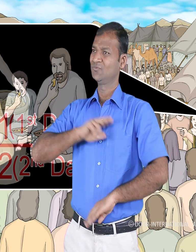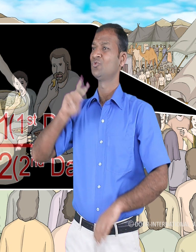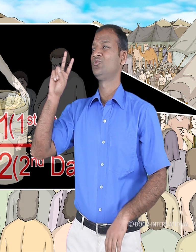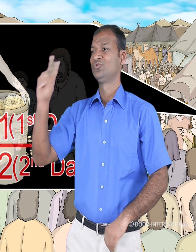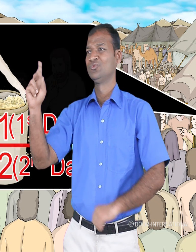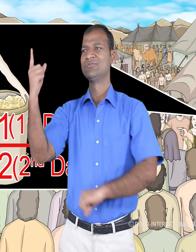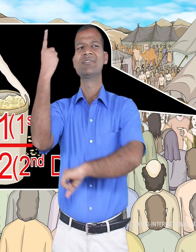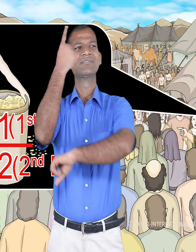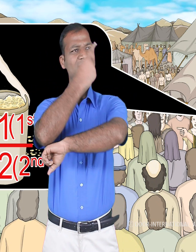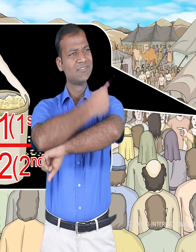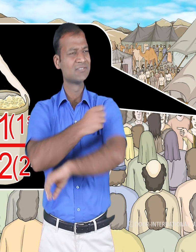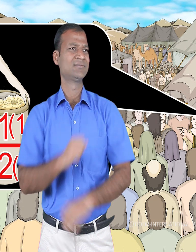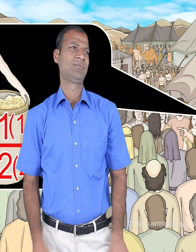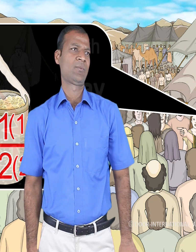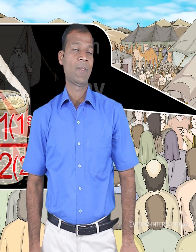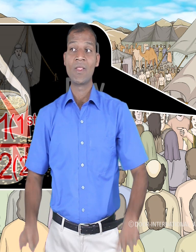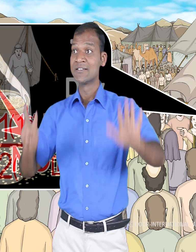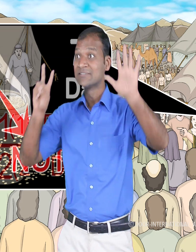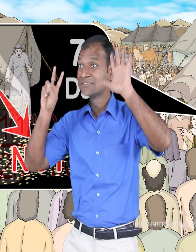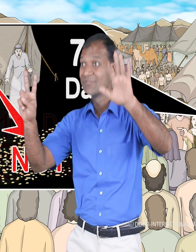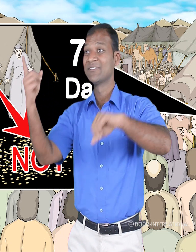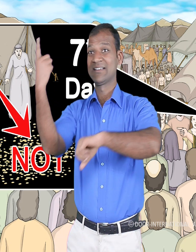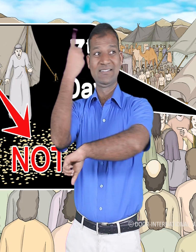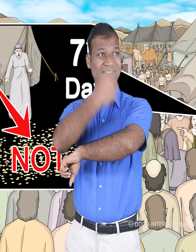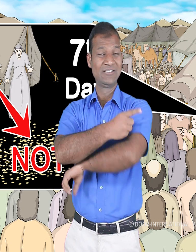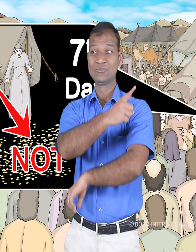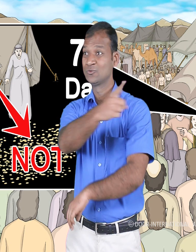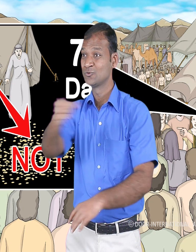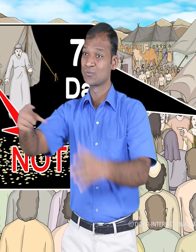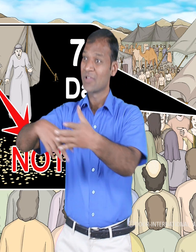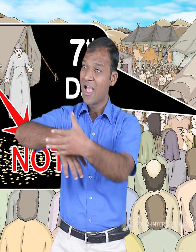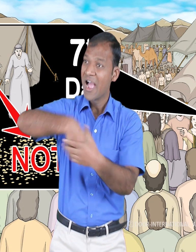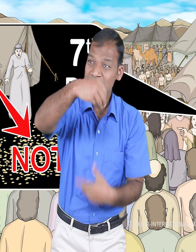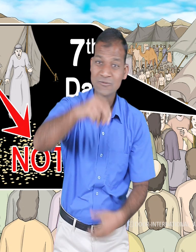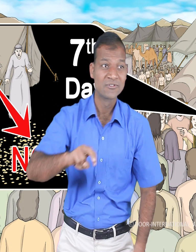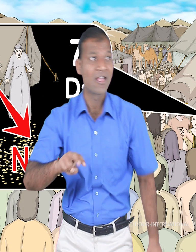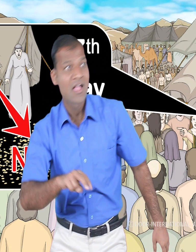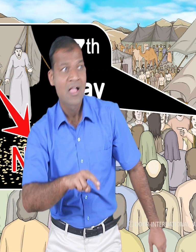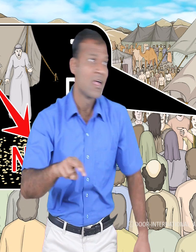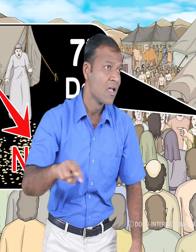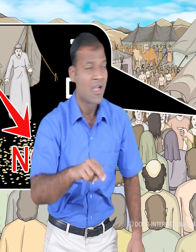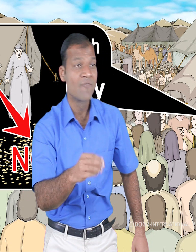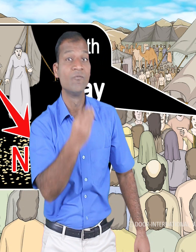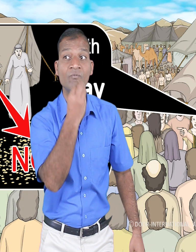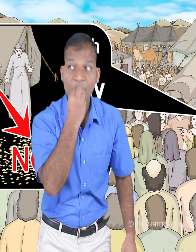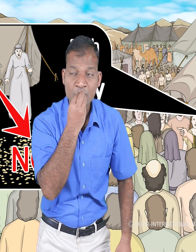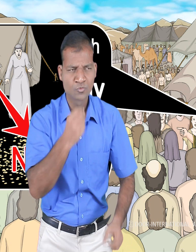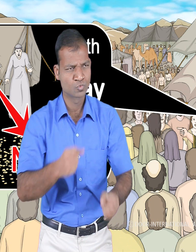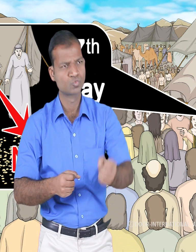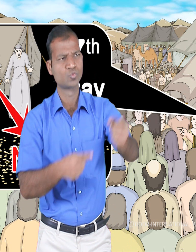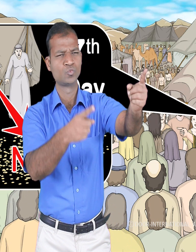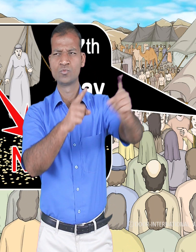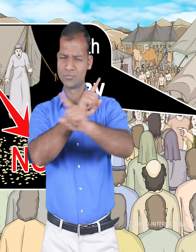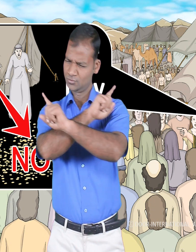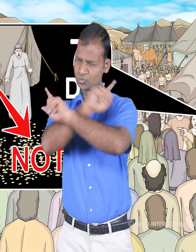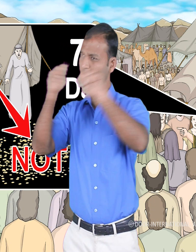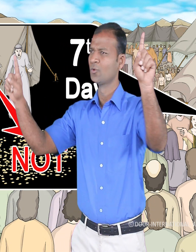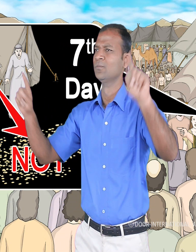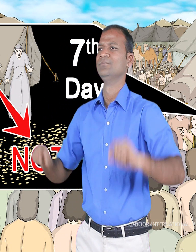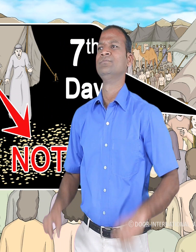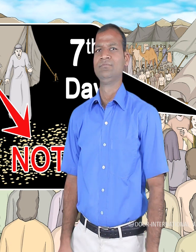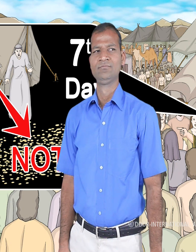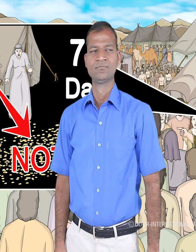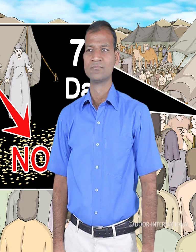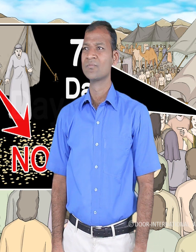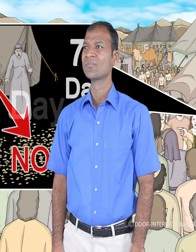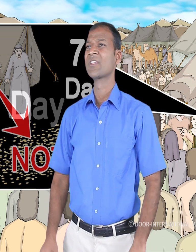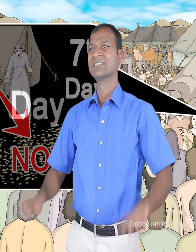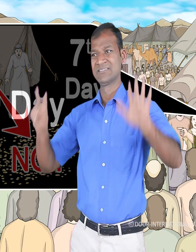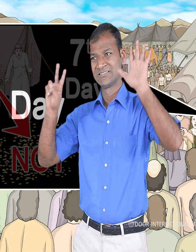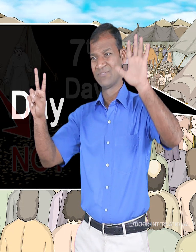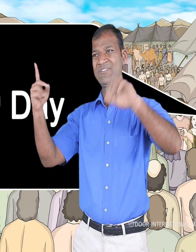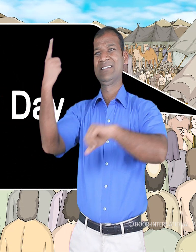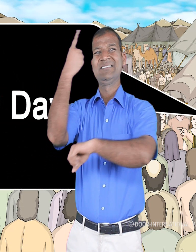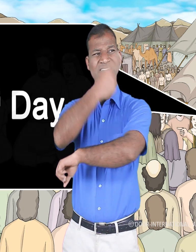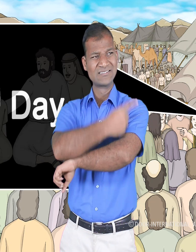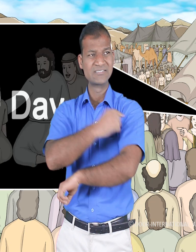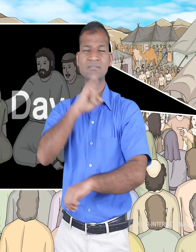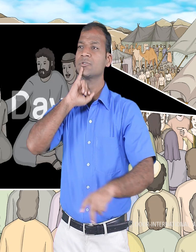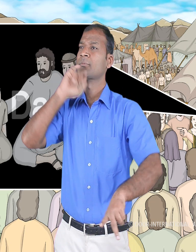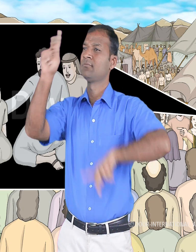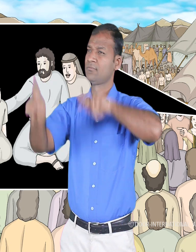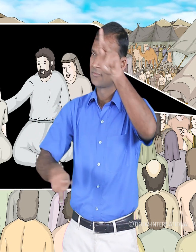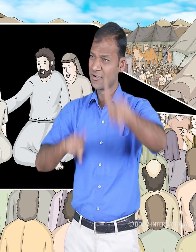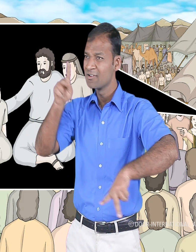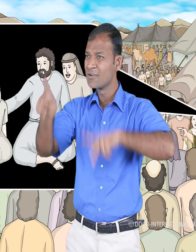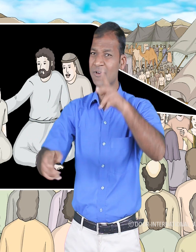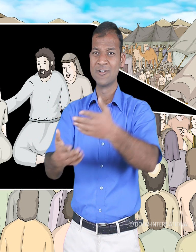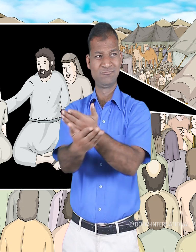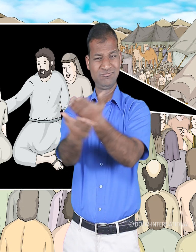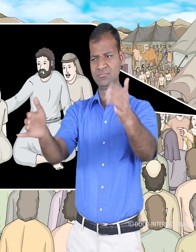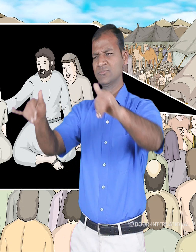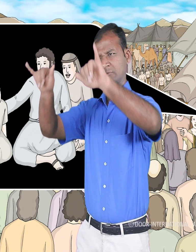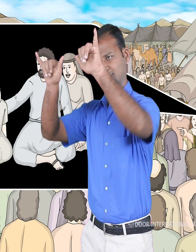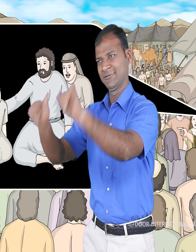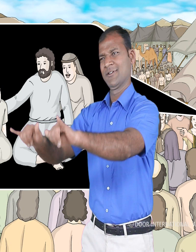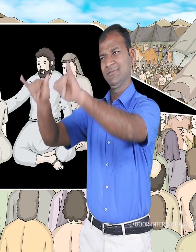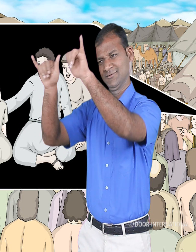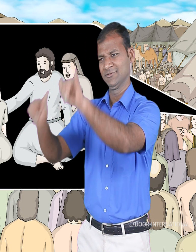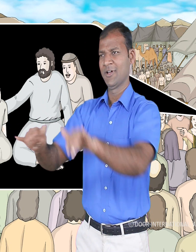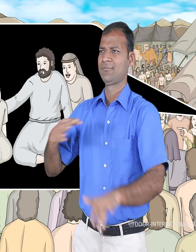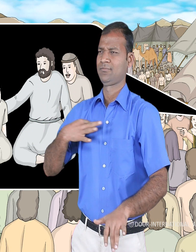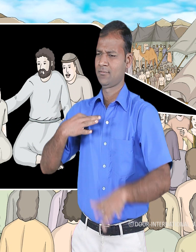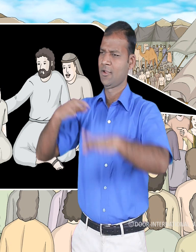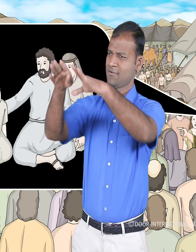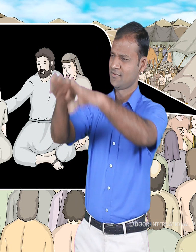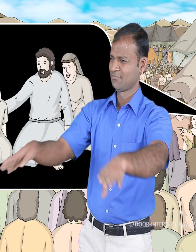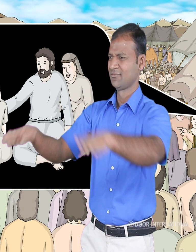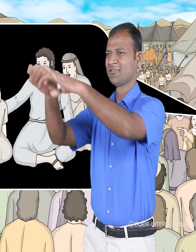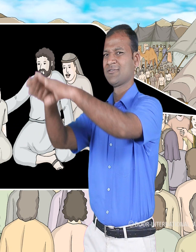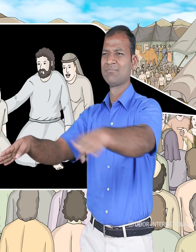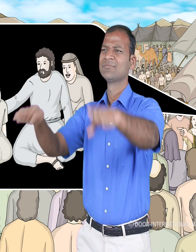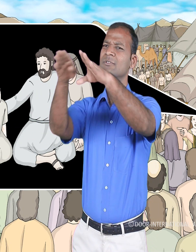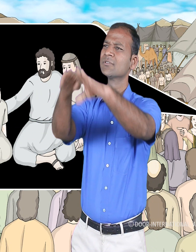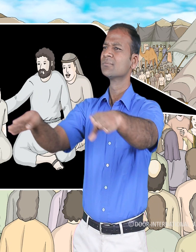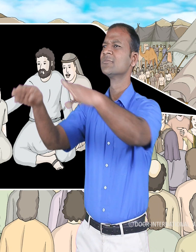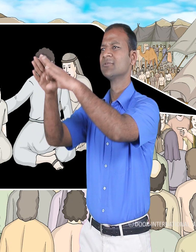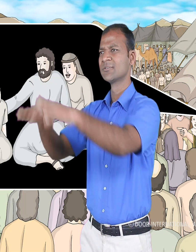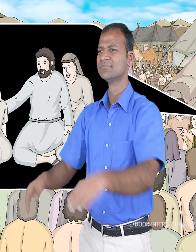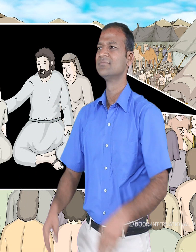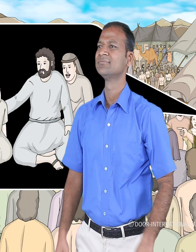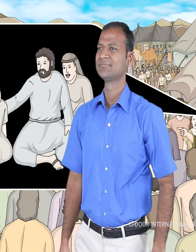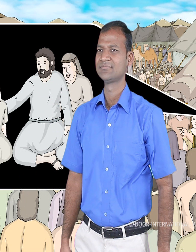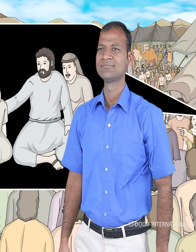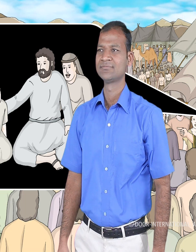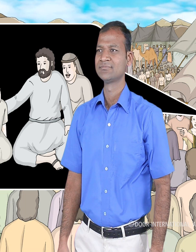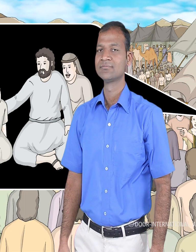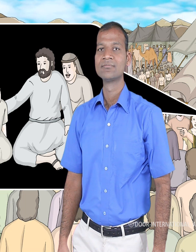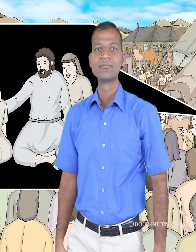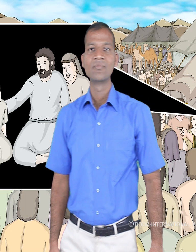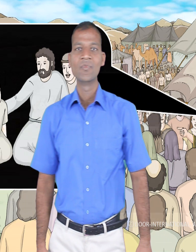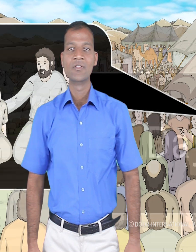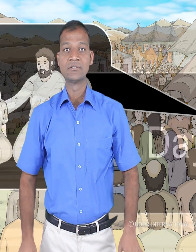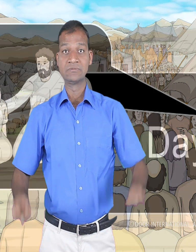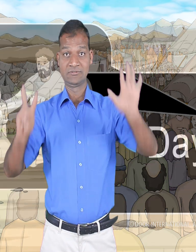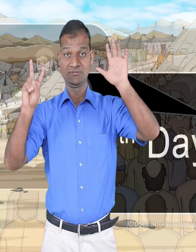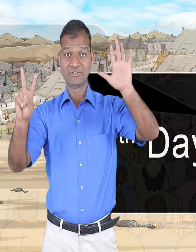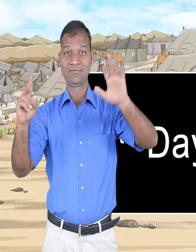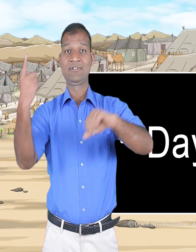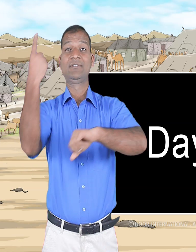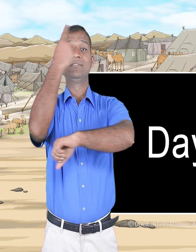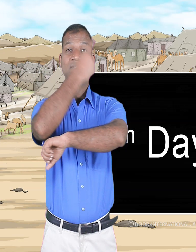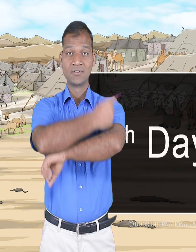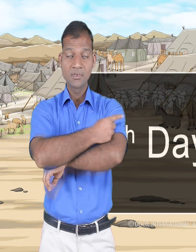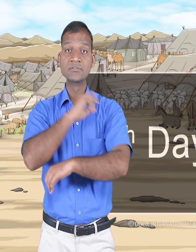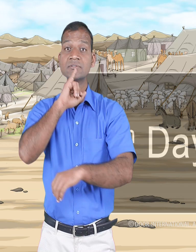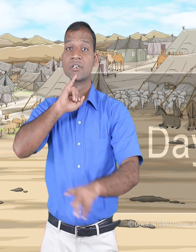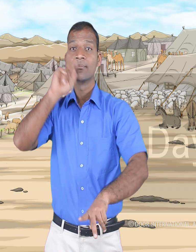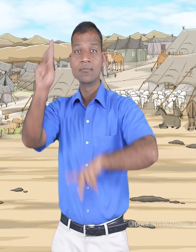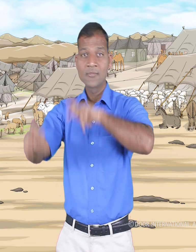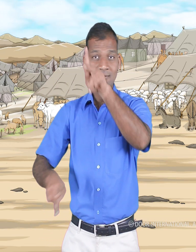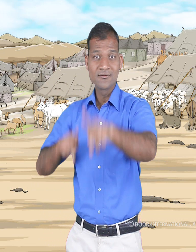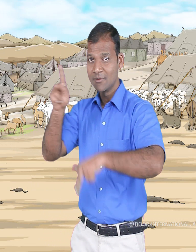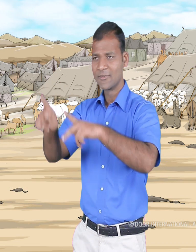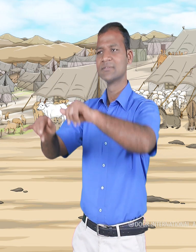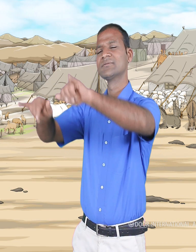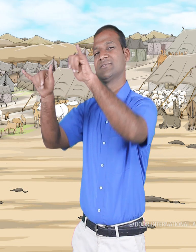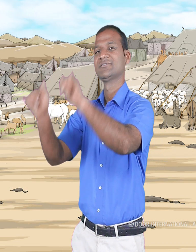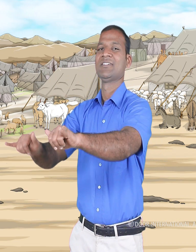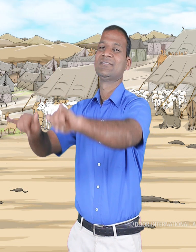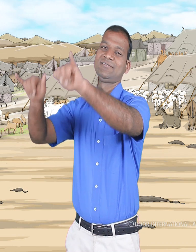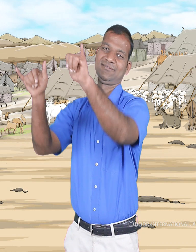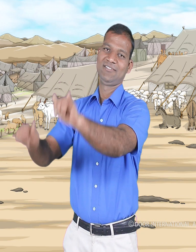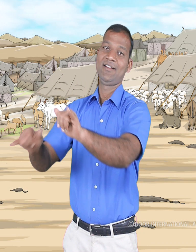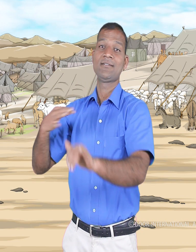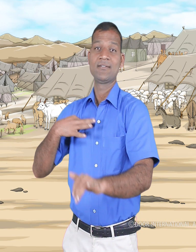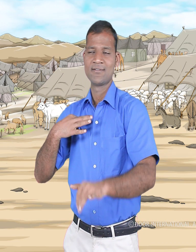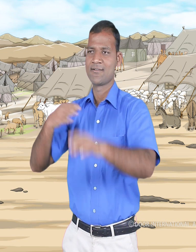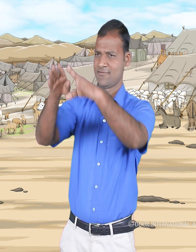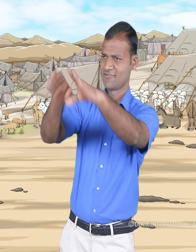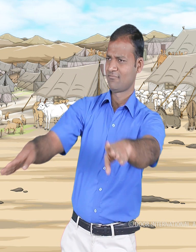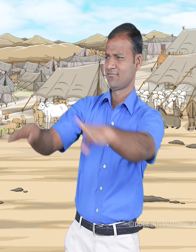On the seventh day, everyone must stay where he is; no one may leave his place.”